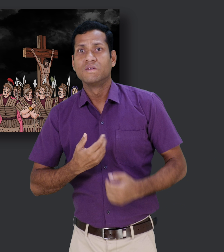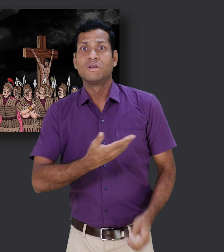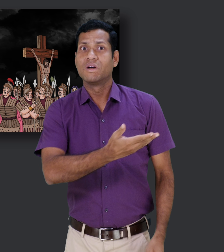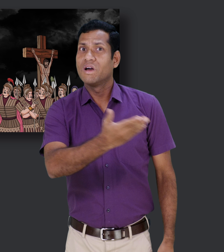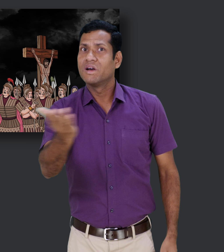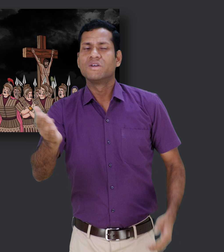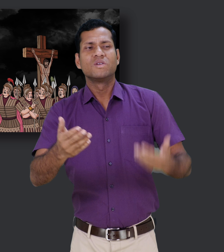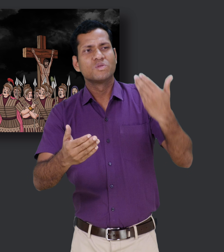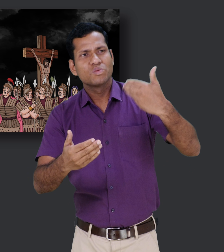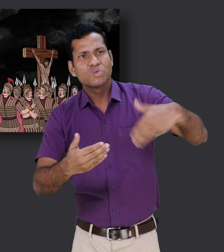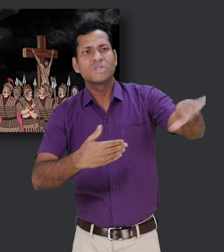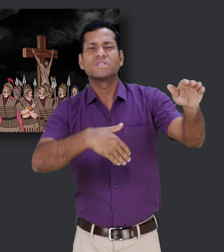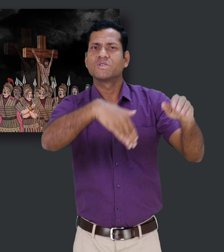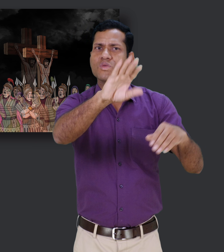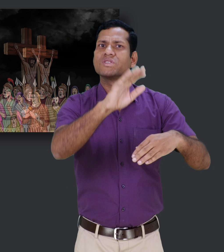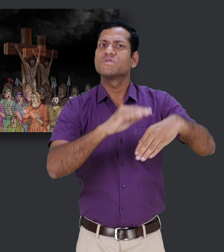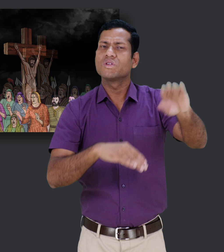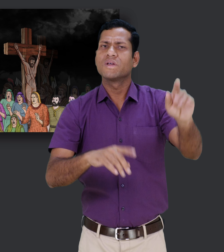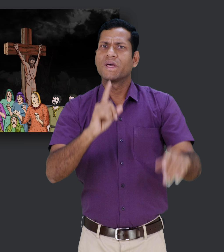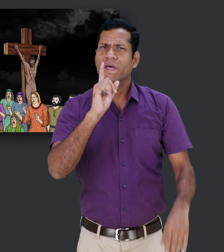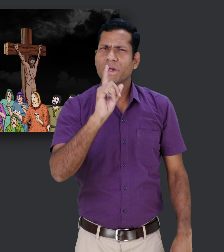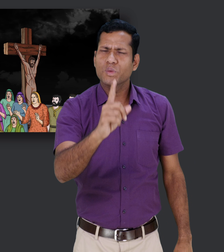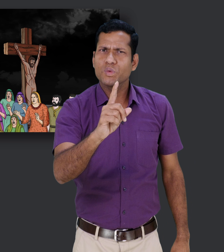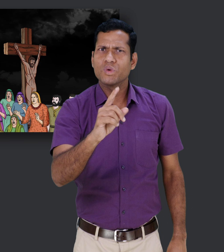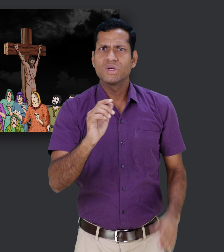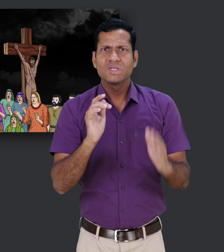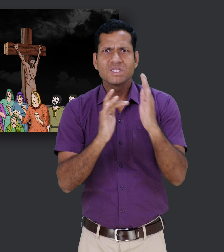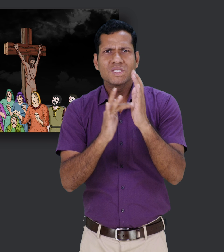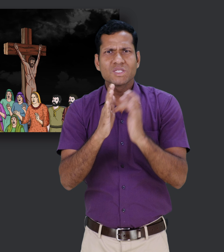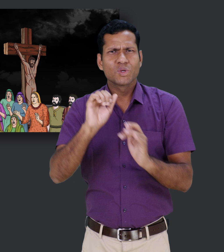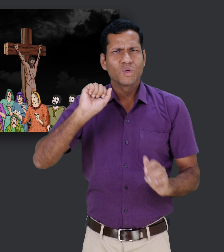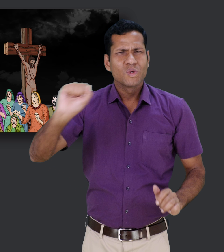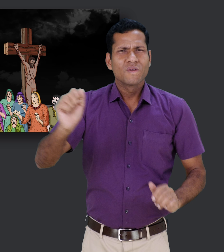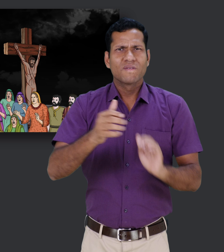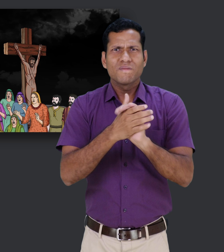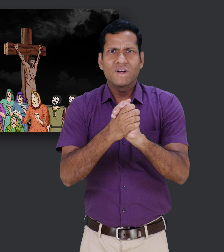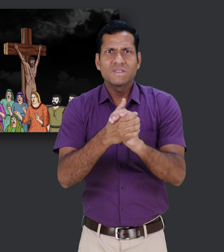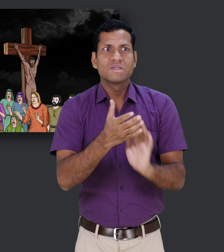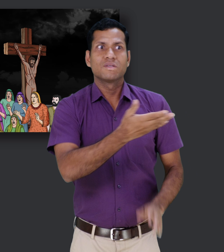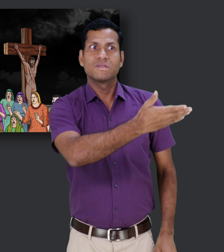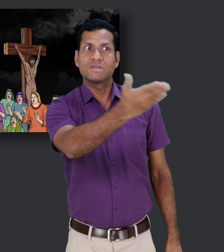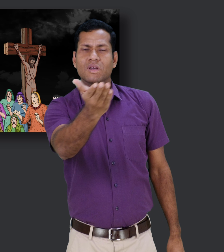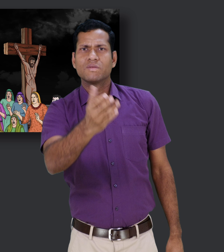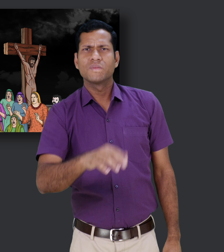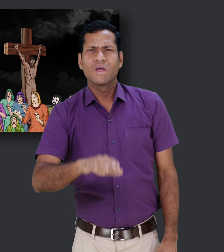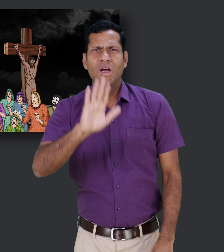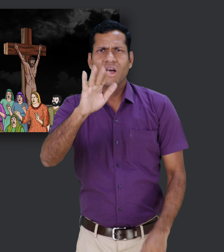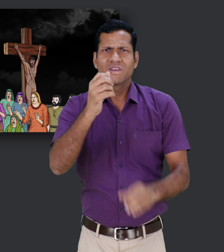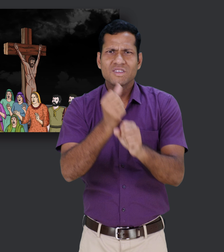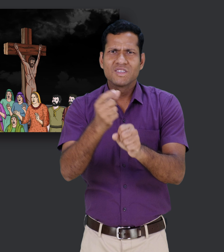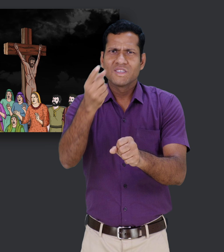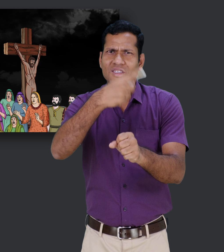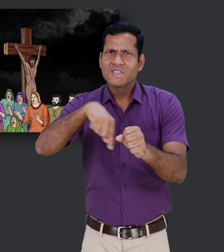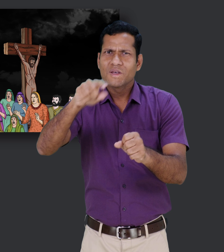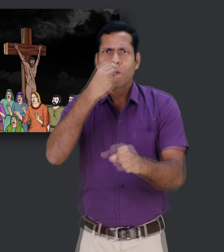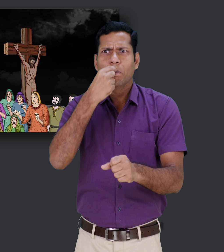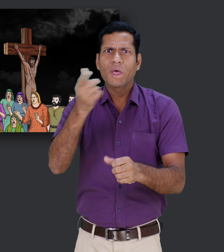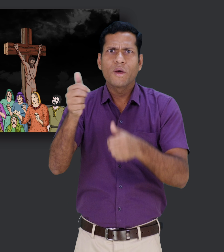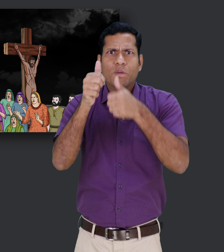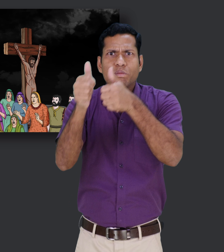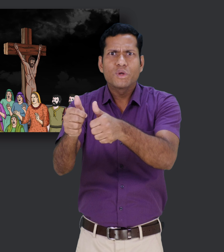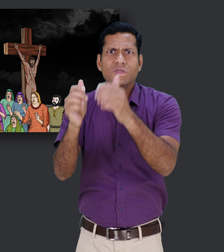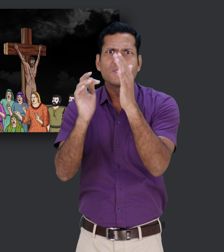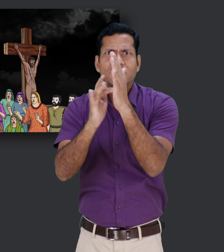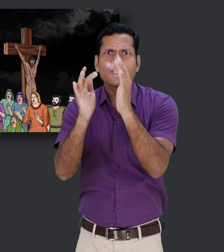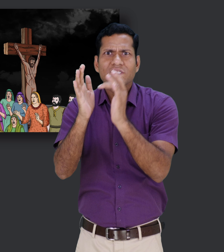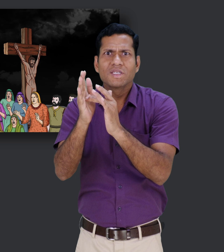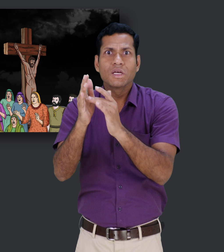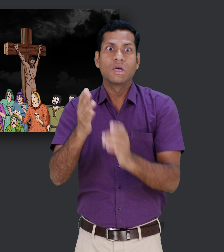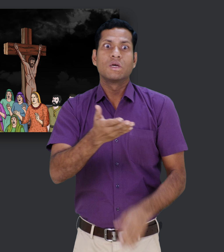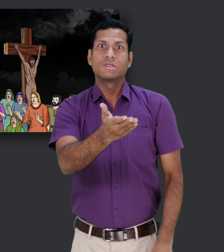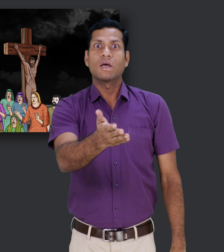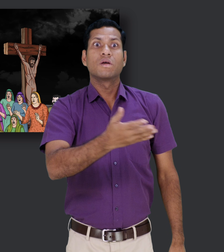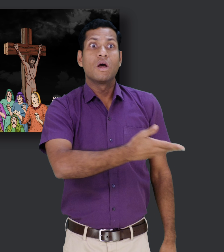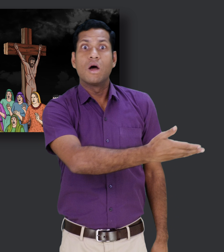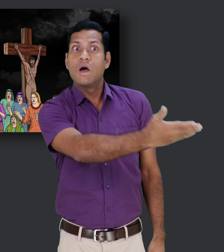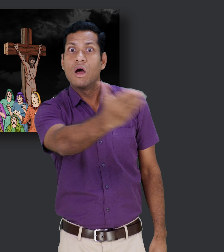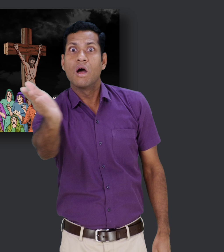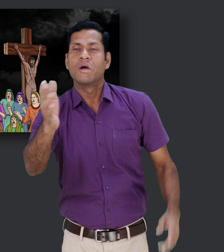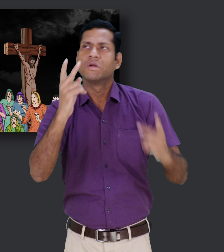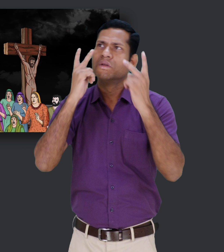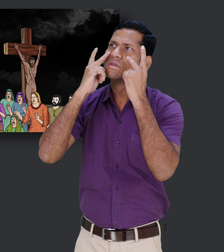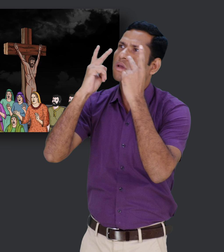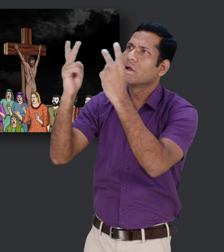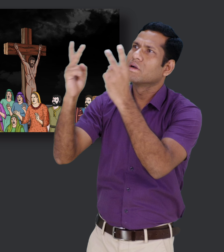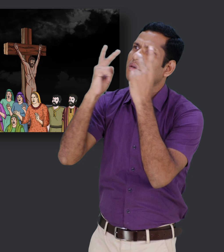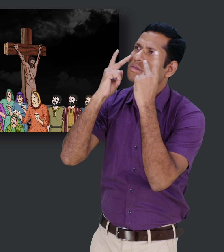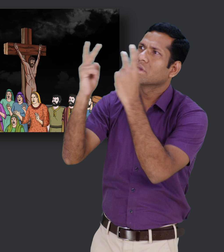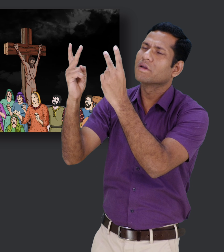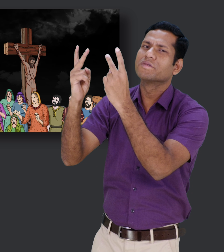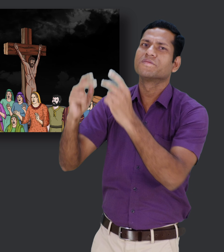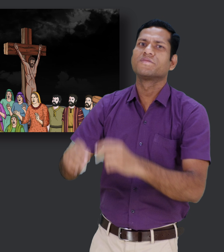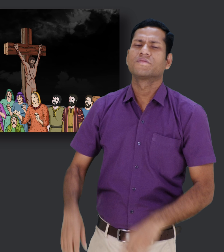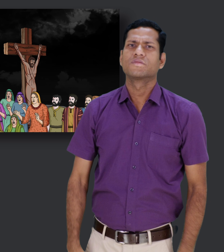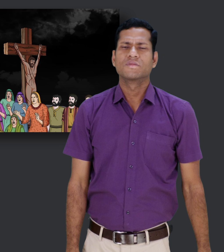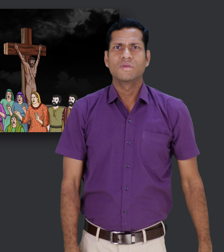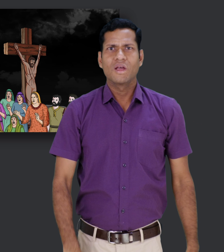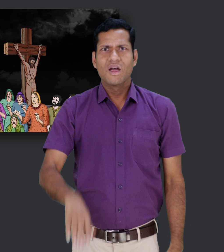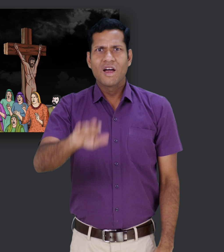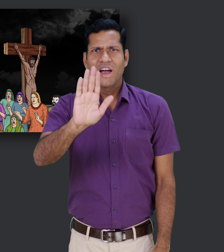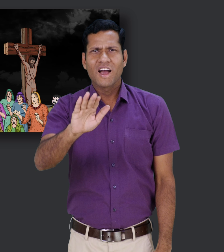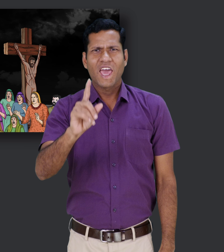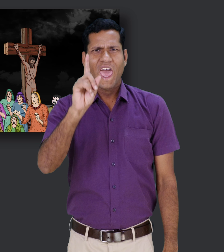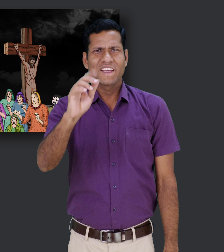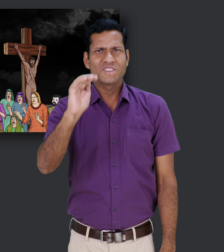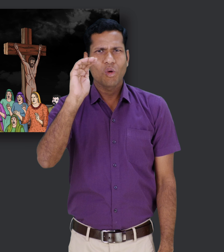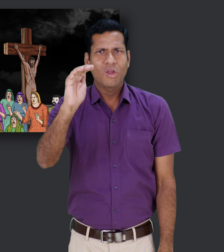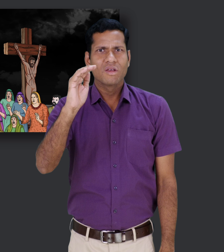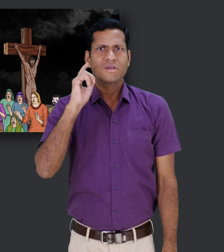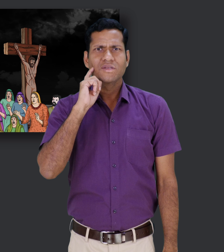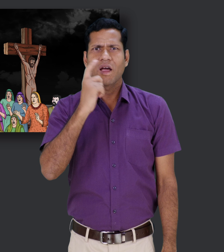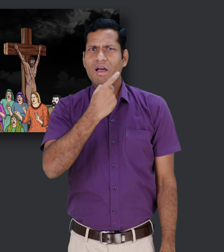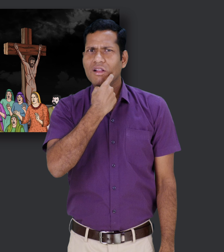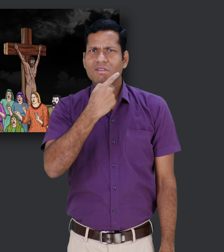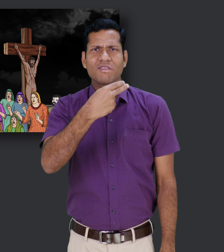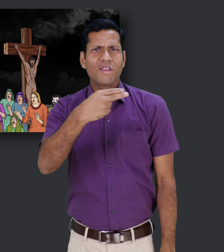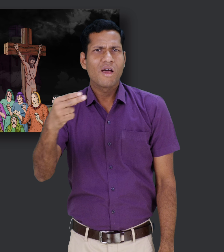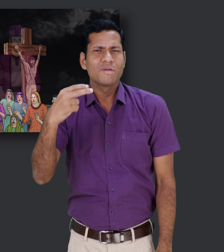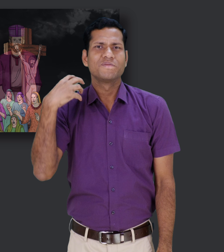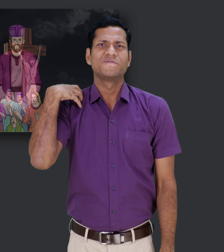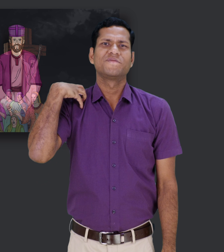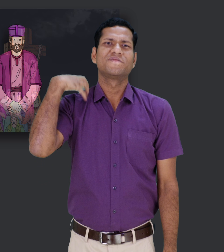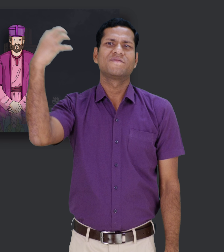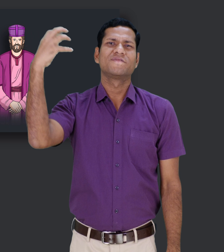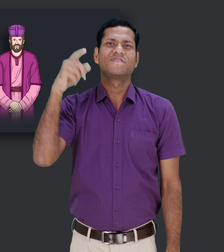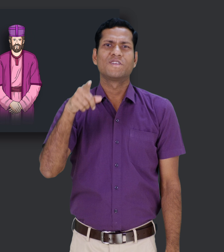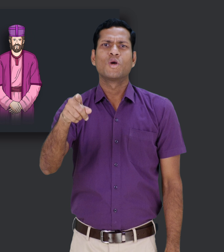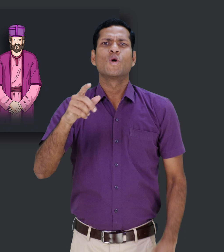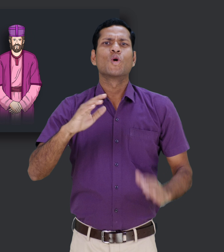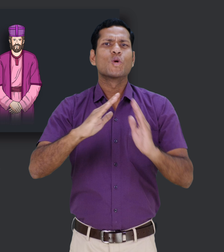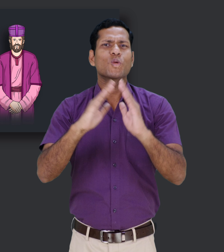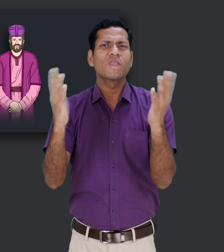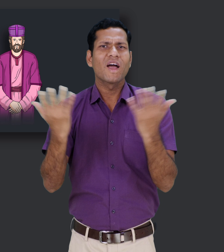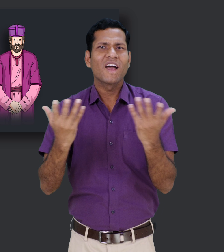But all those who knew Jesus, including the women who had followed Him from Galilee, stood at a distance watching these things.